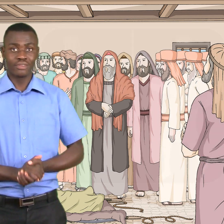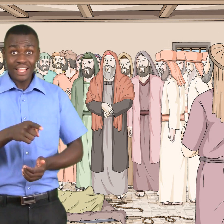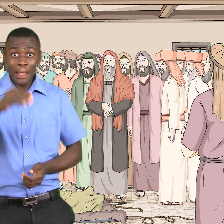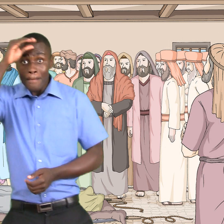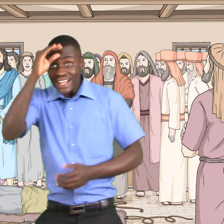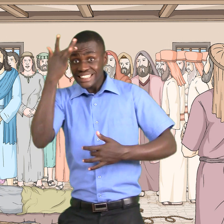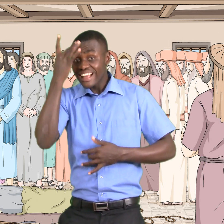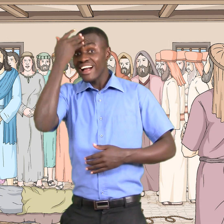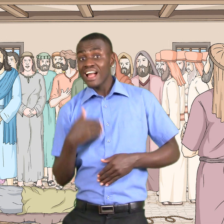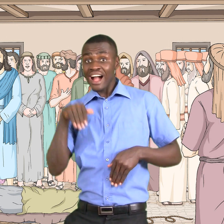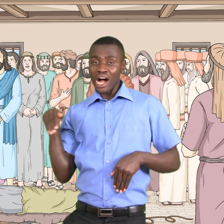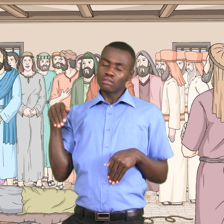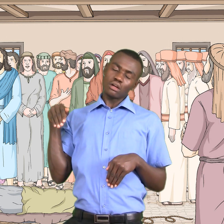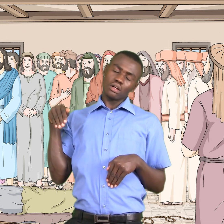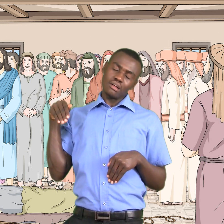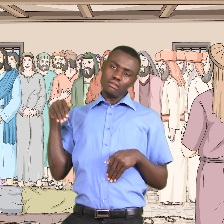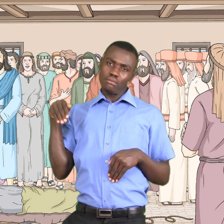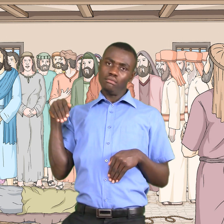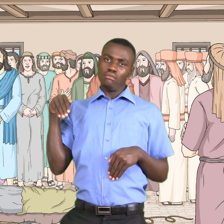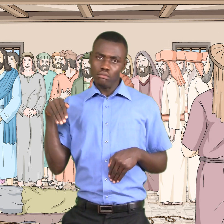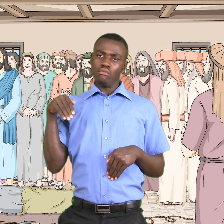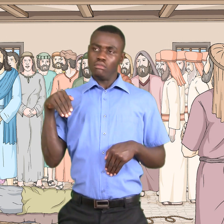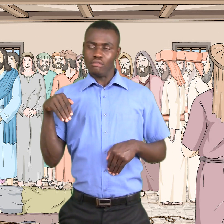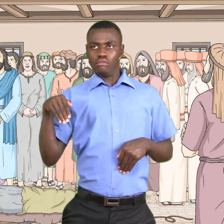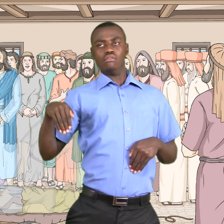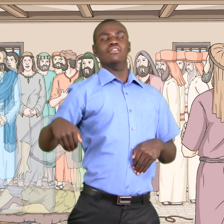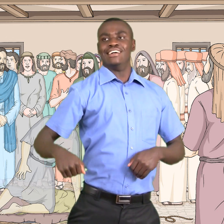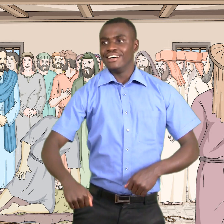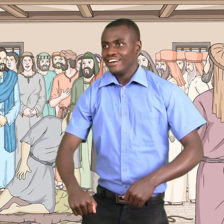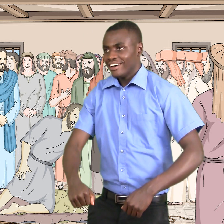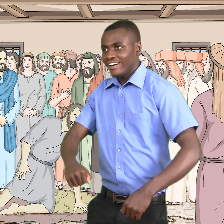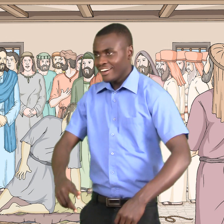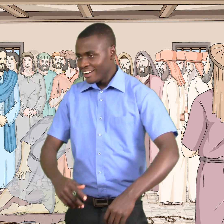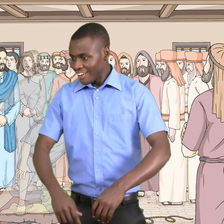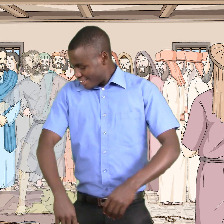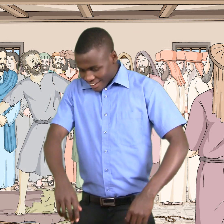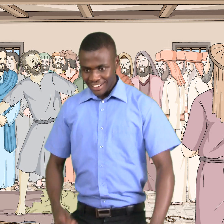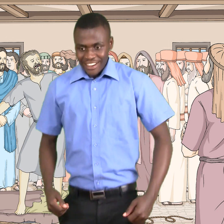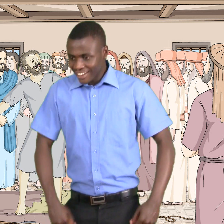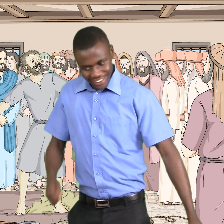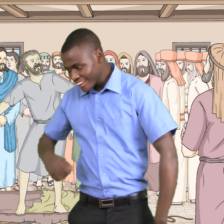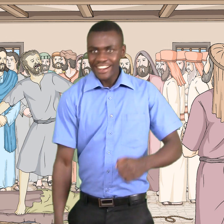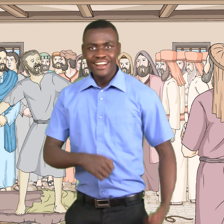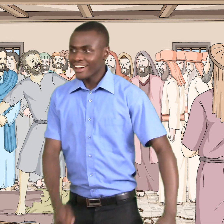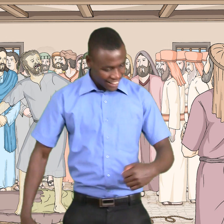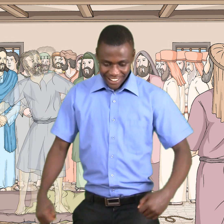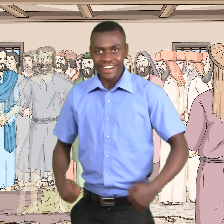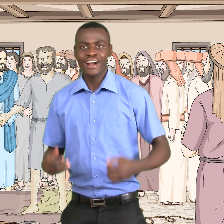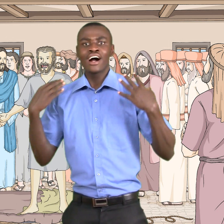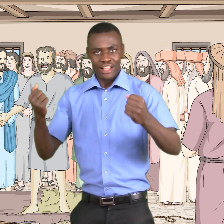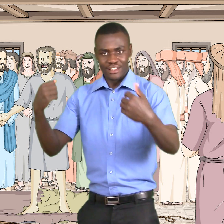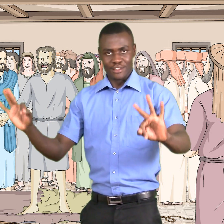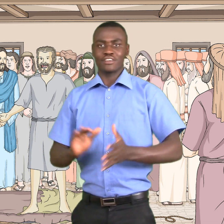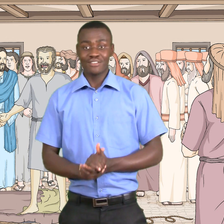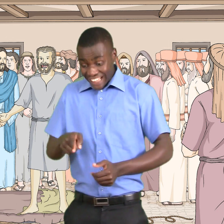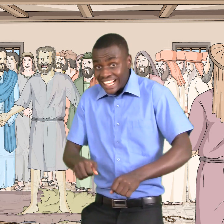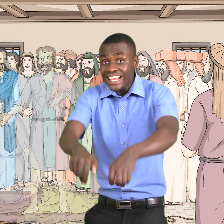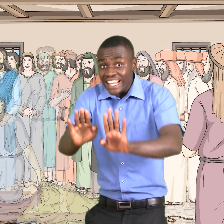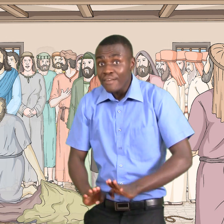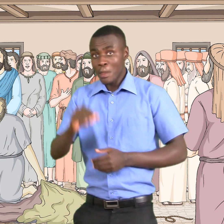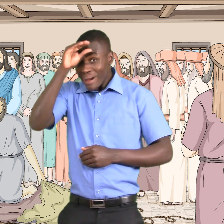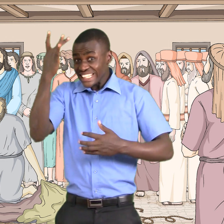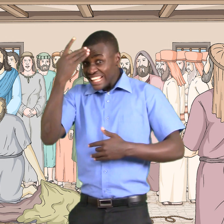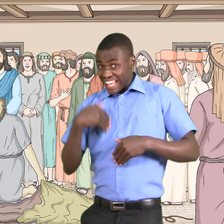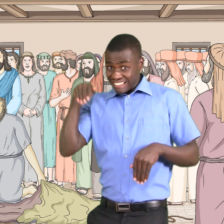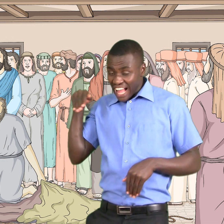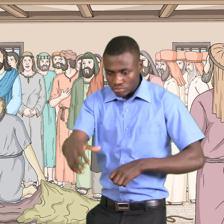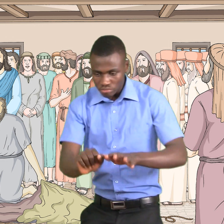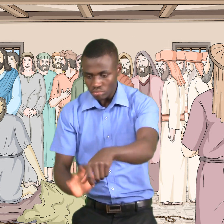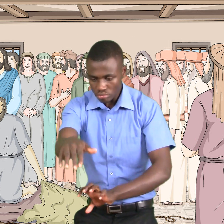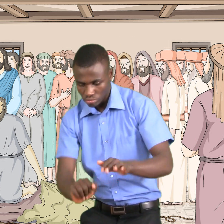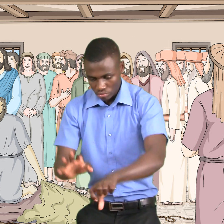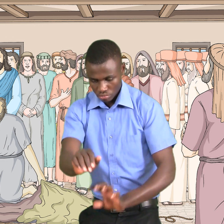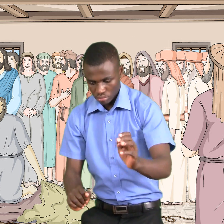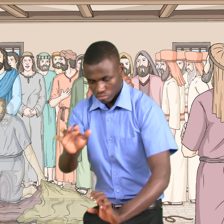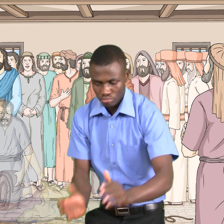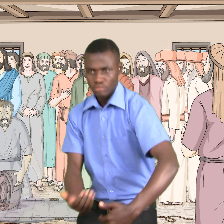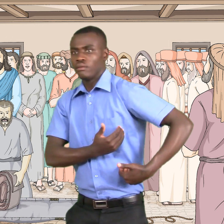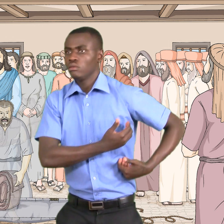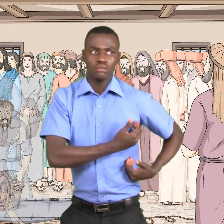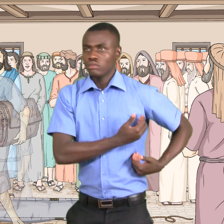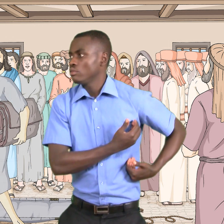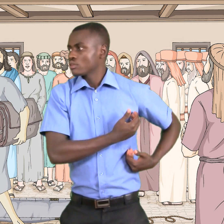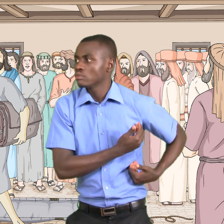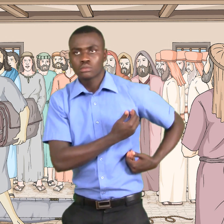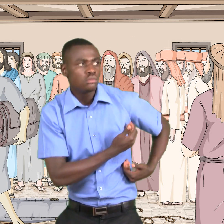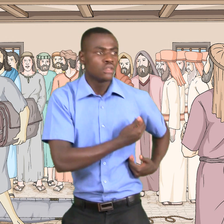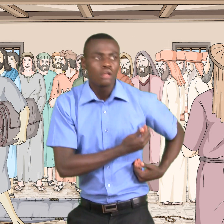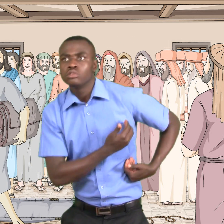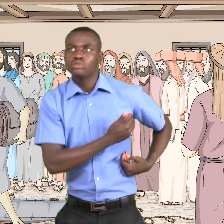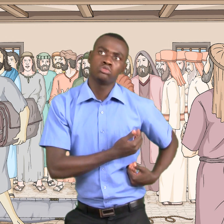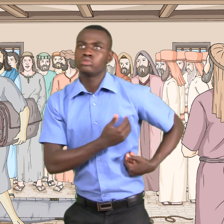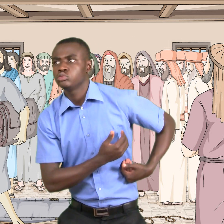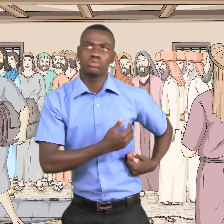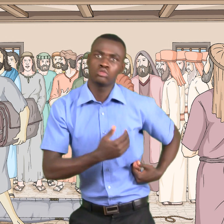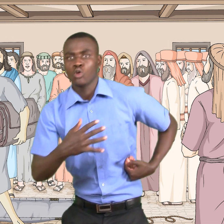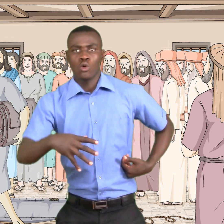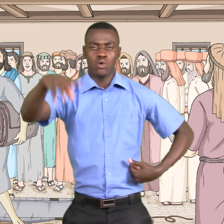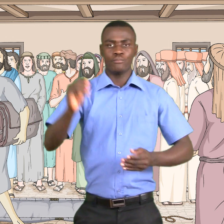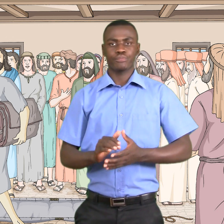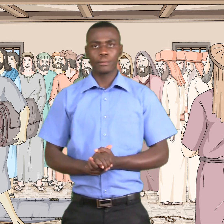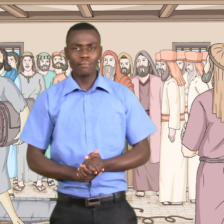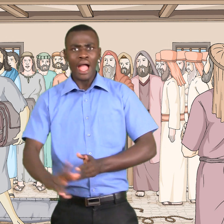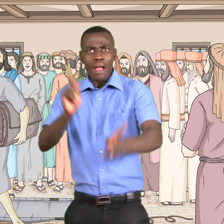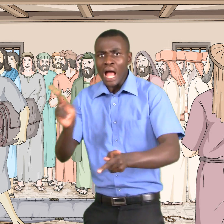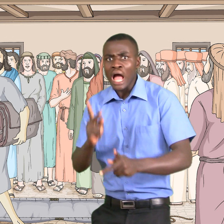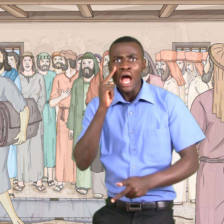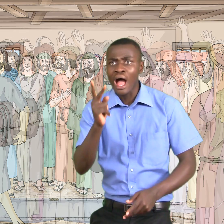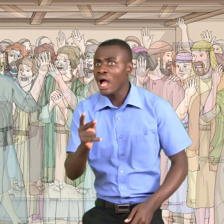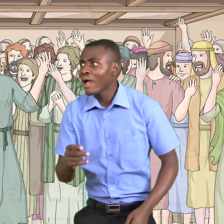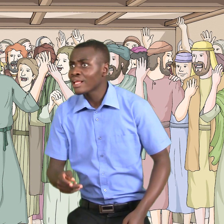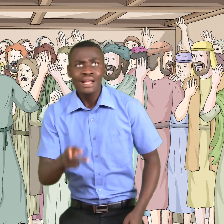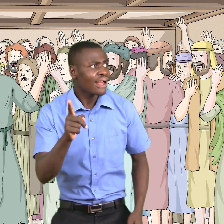And immediately the man got up, picked up his mat, and walked out in front of them all.